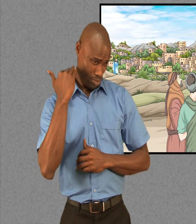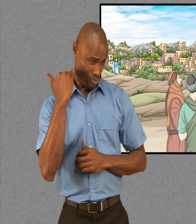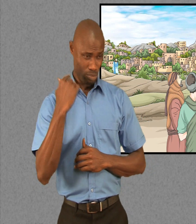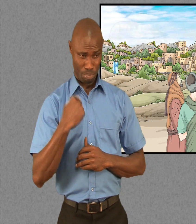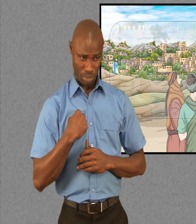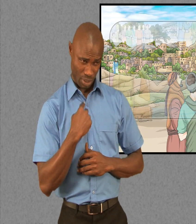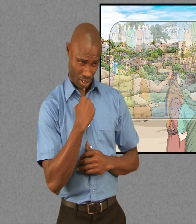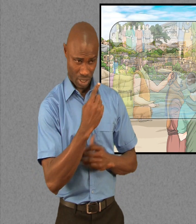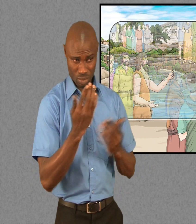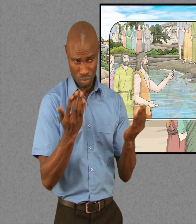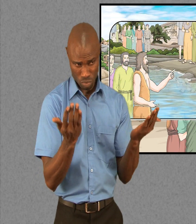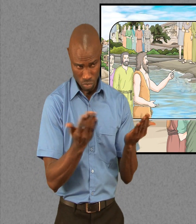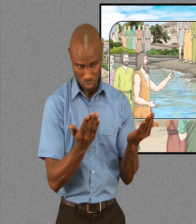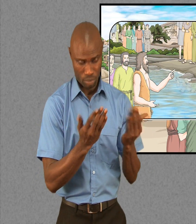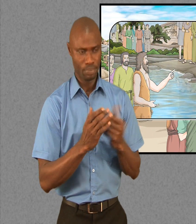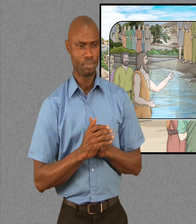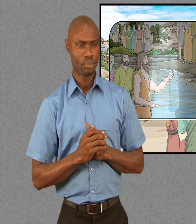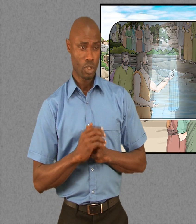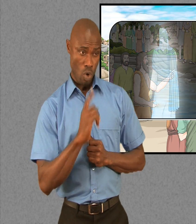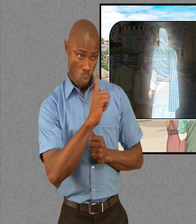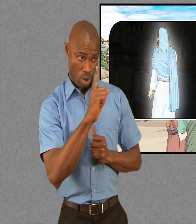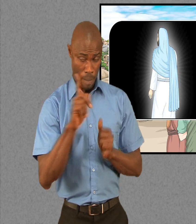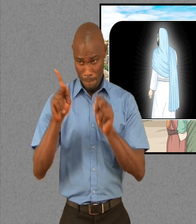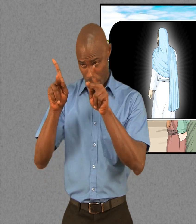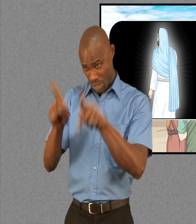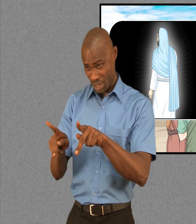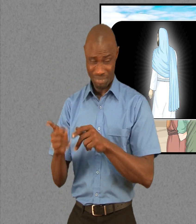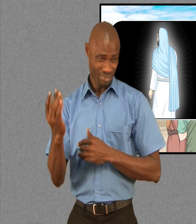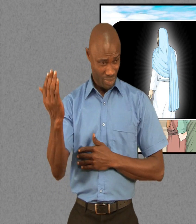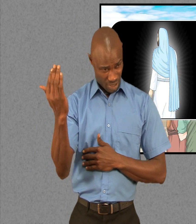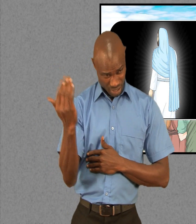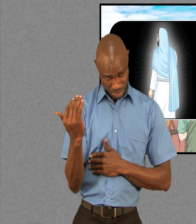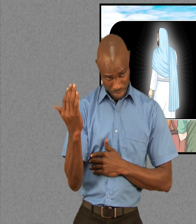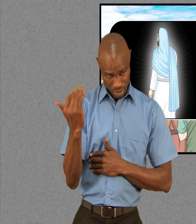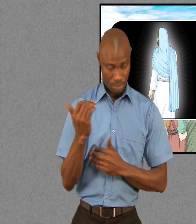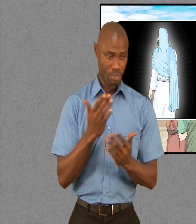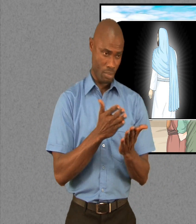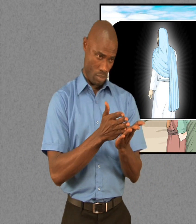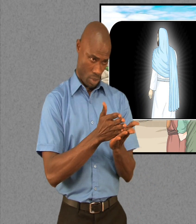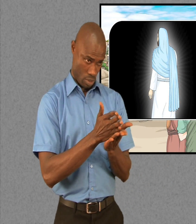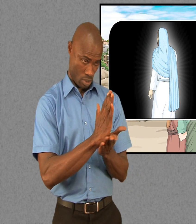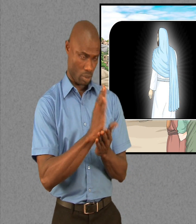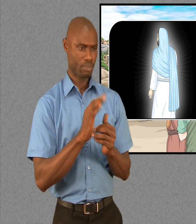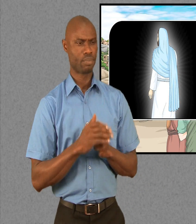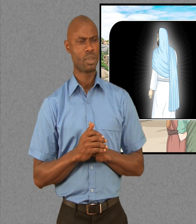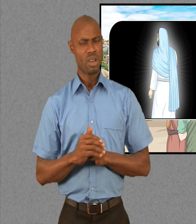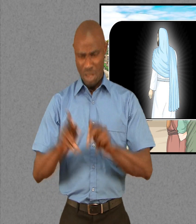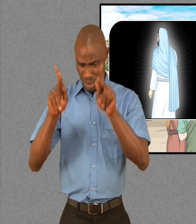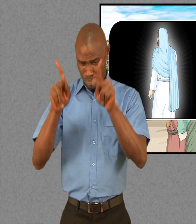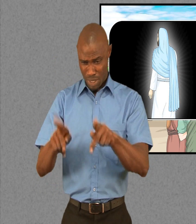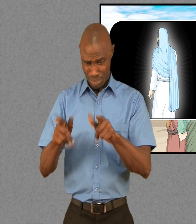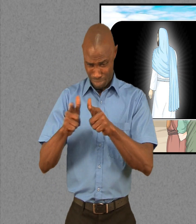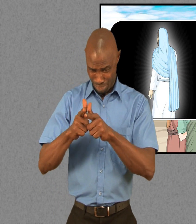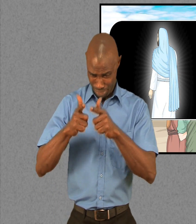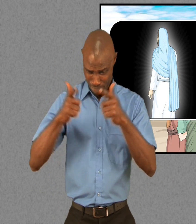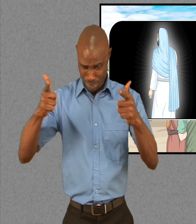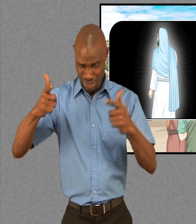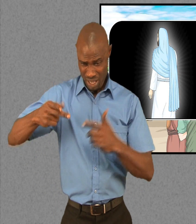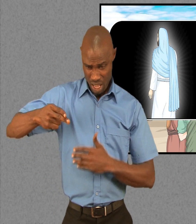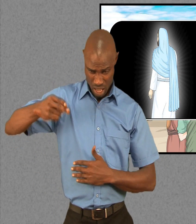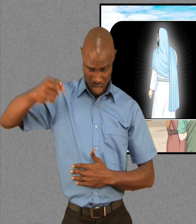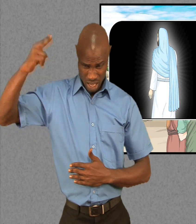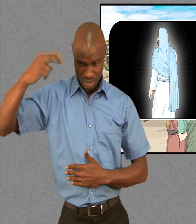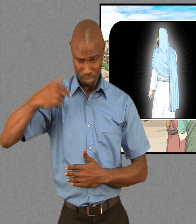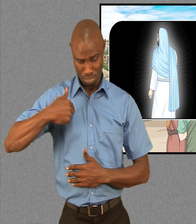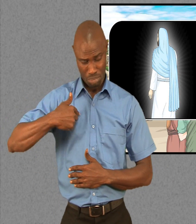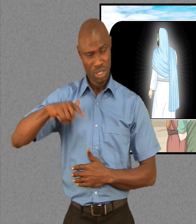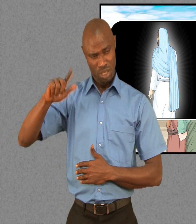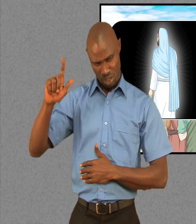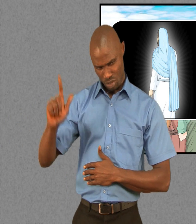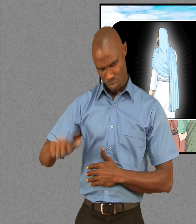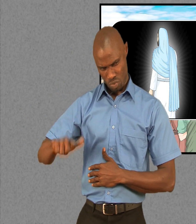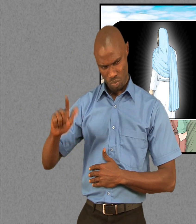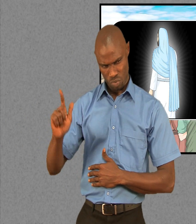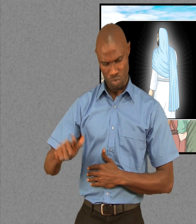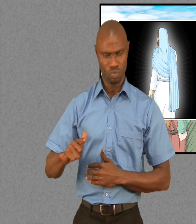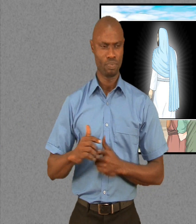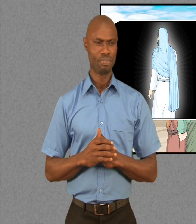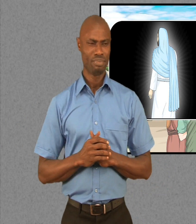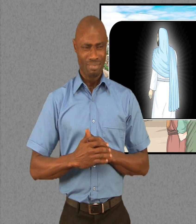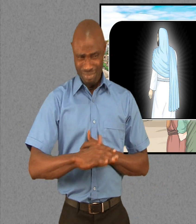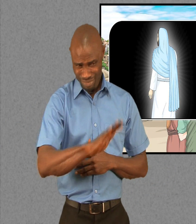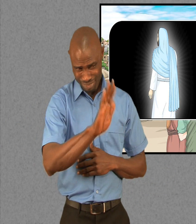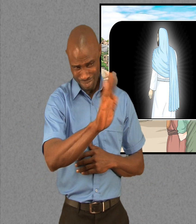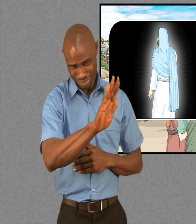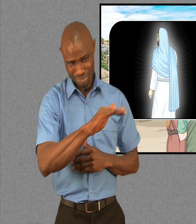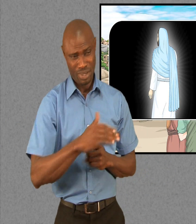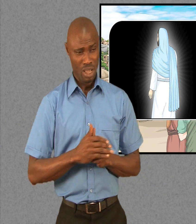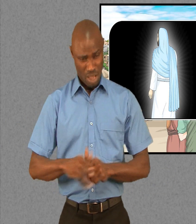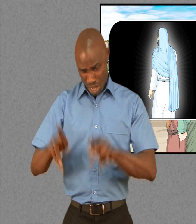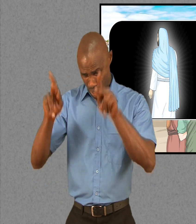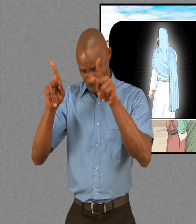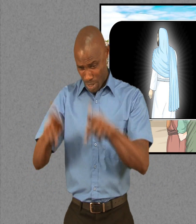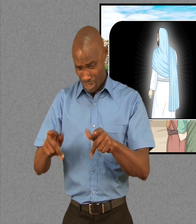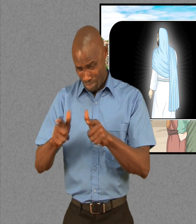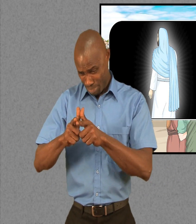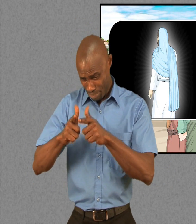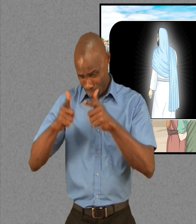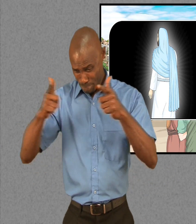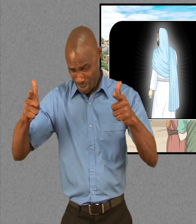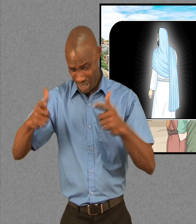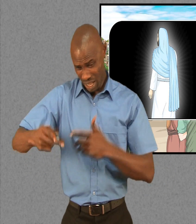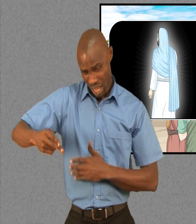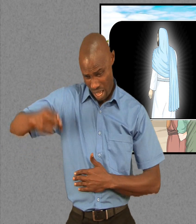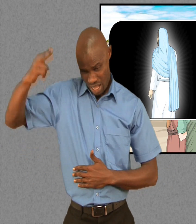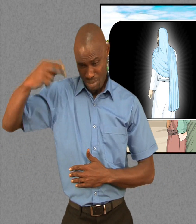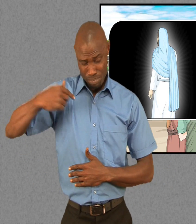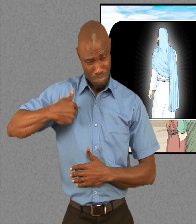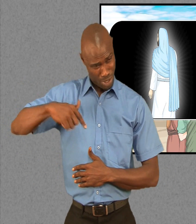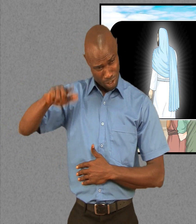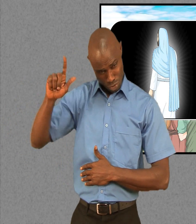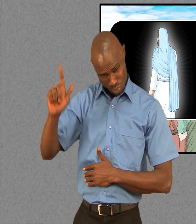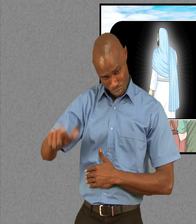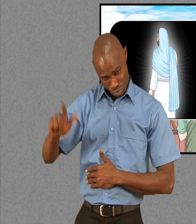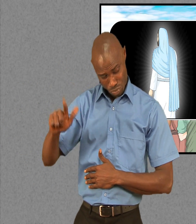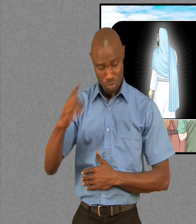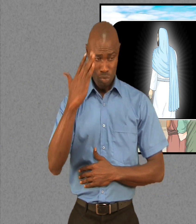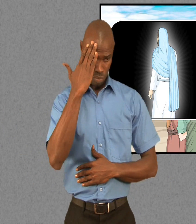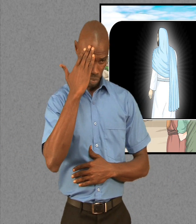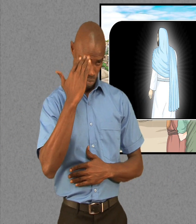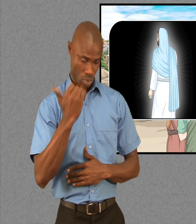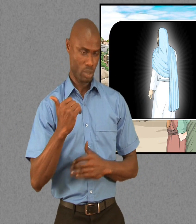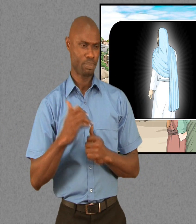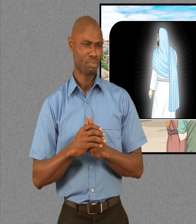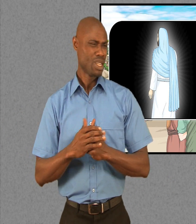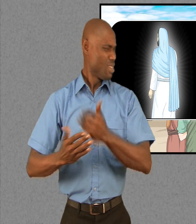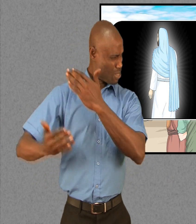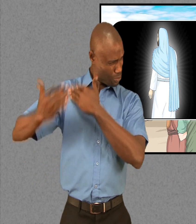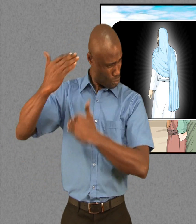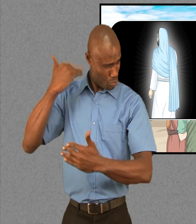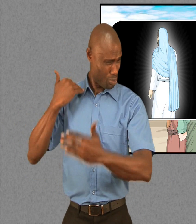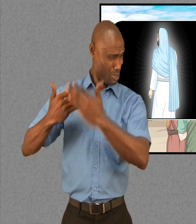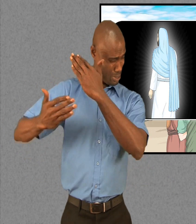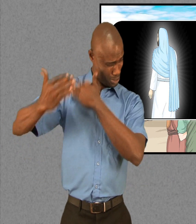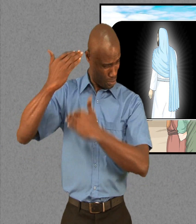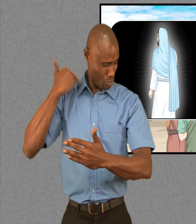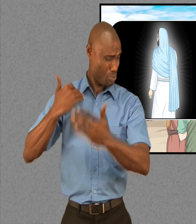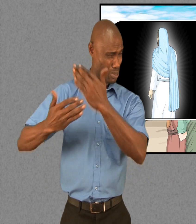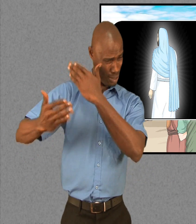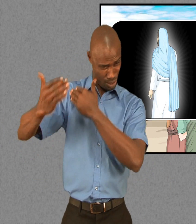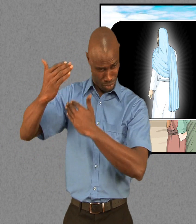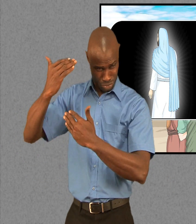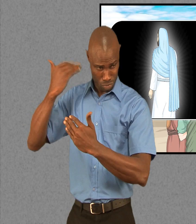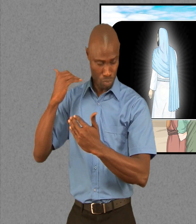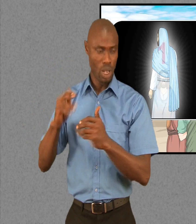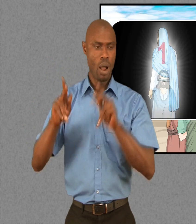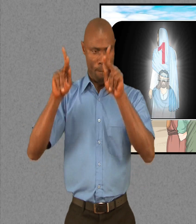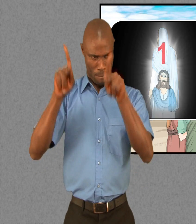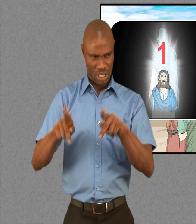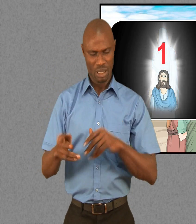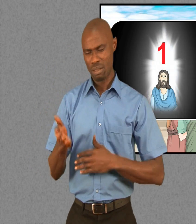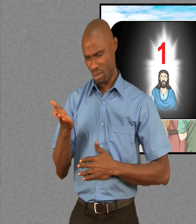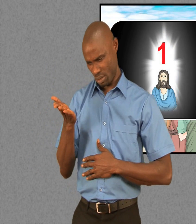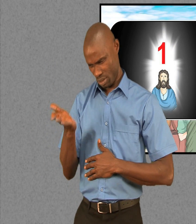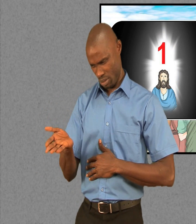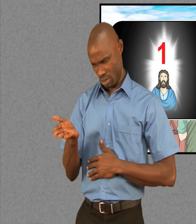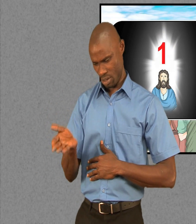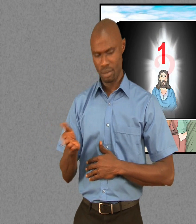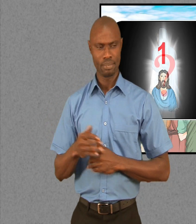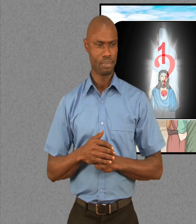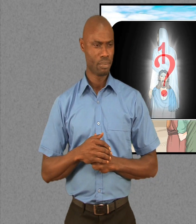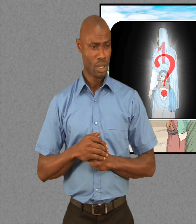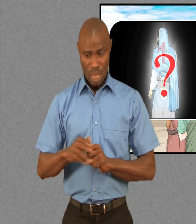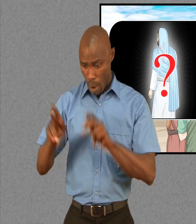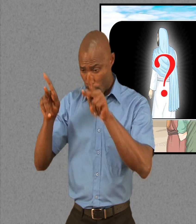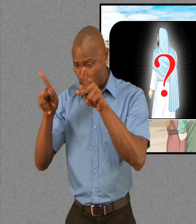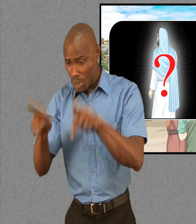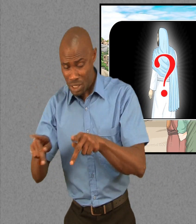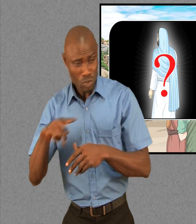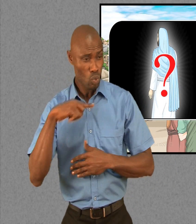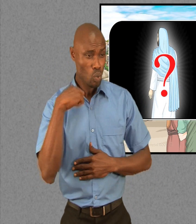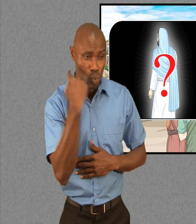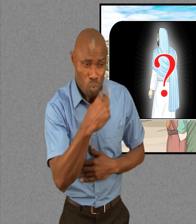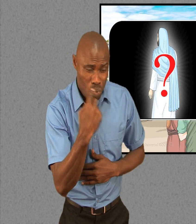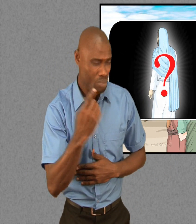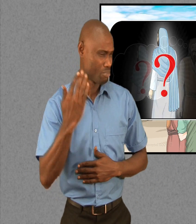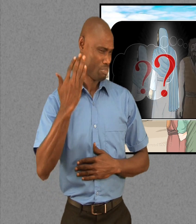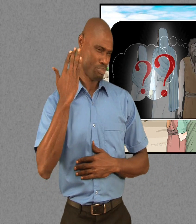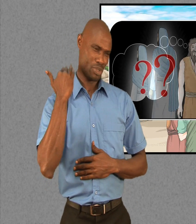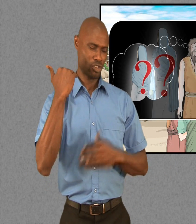This is He of whom I said, ‘A man who comes after me has surpassed me because He was before me.’